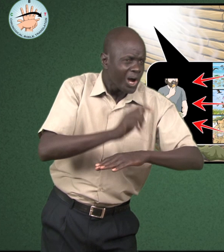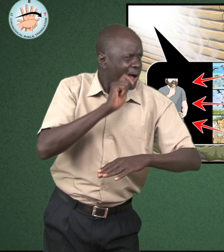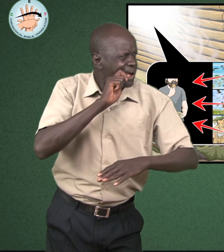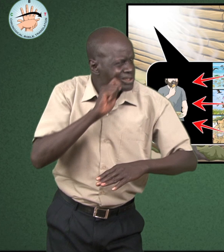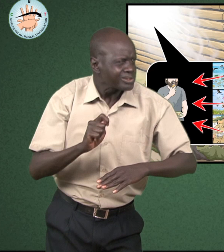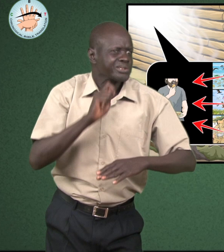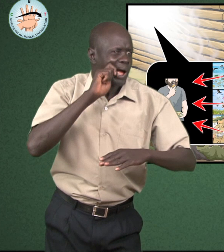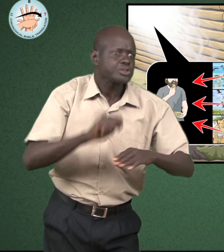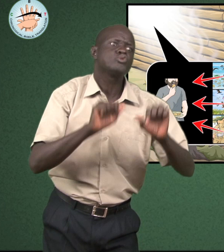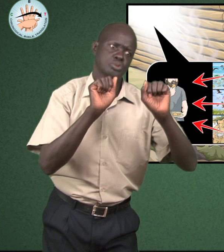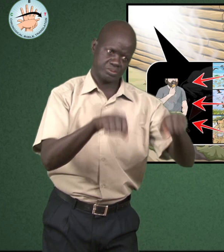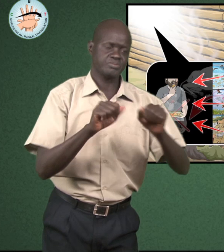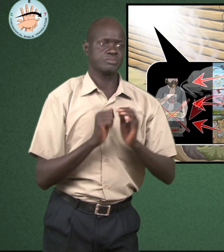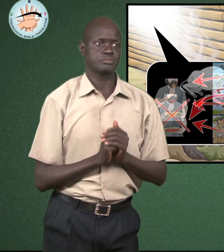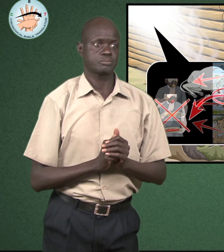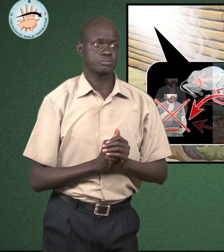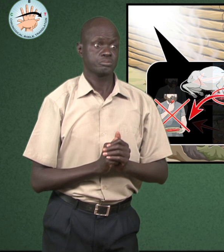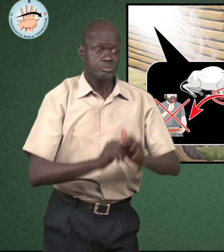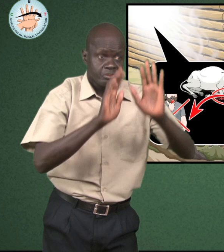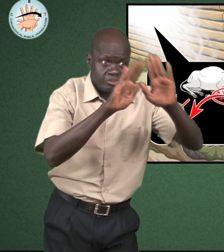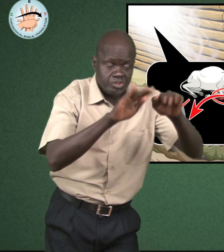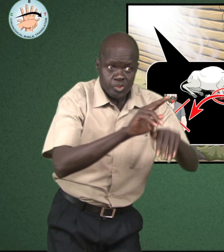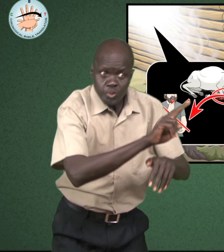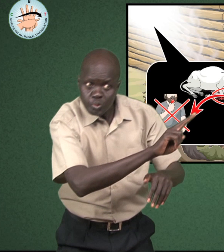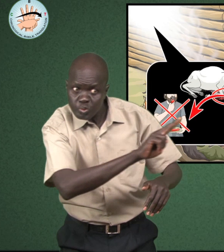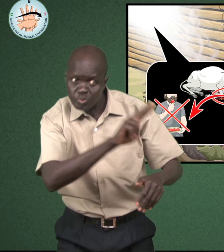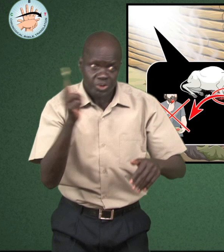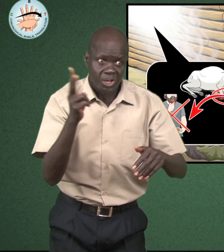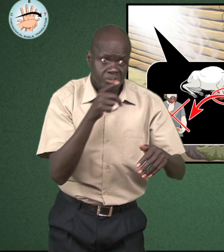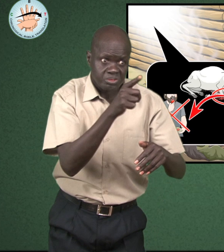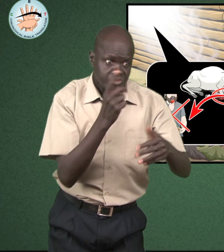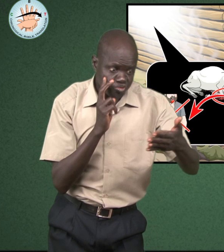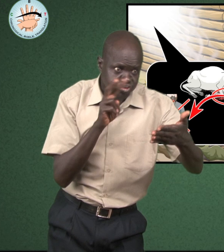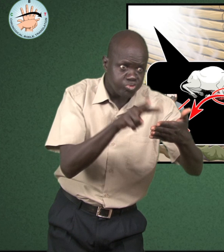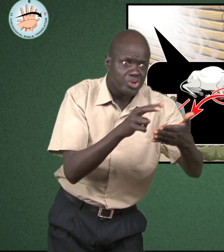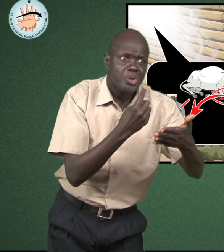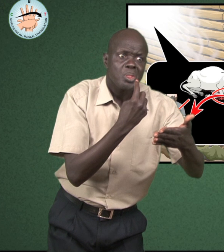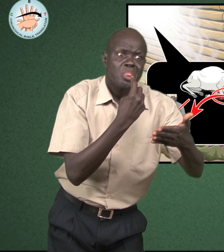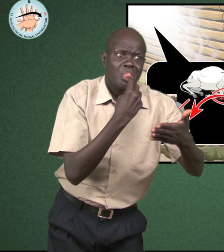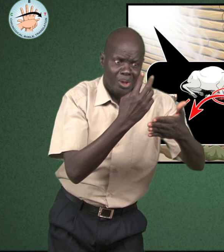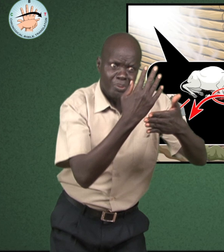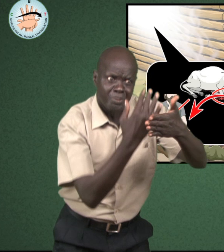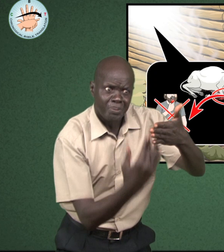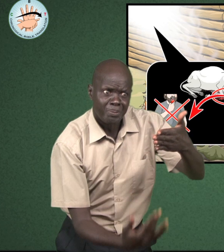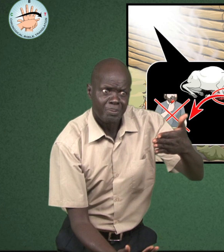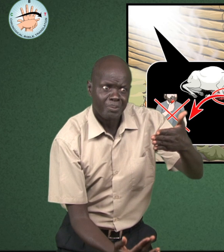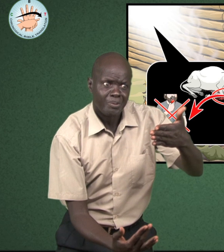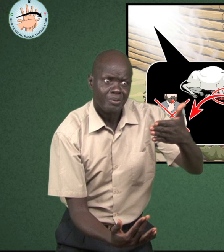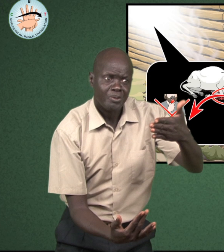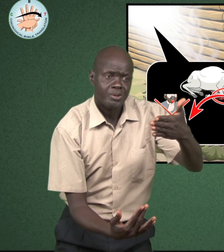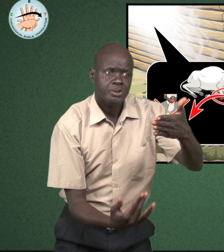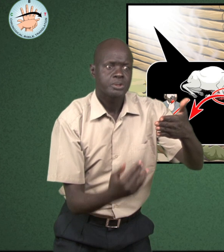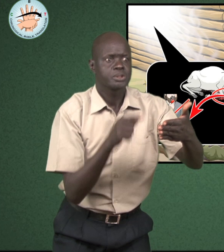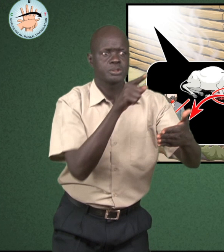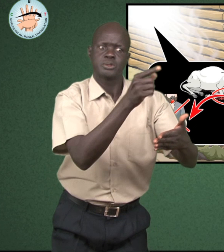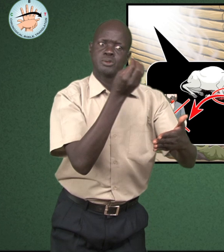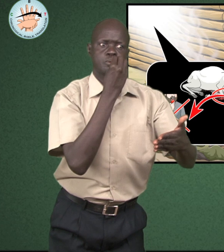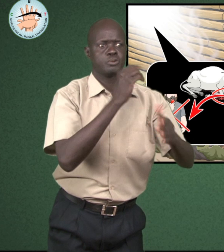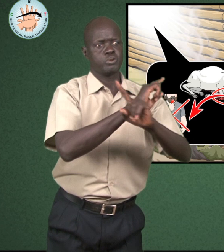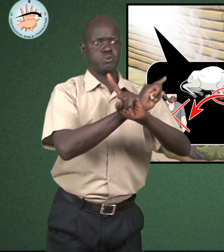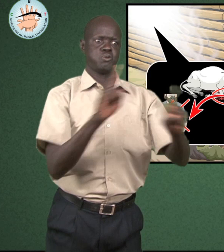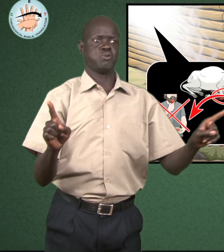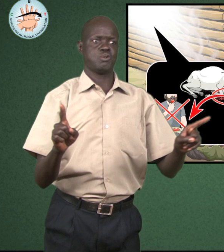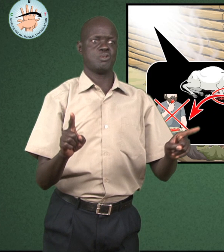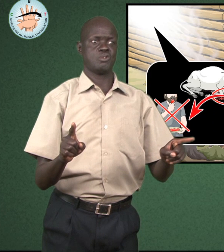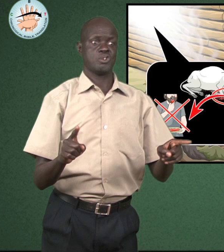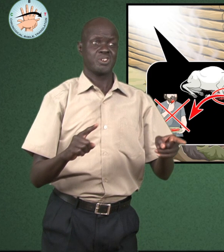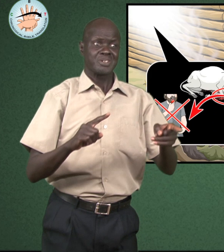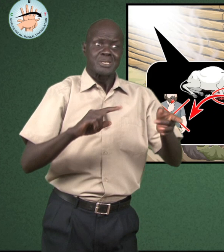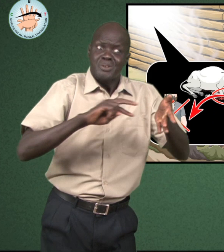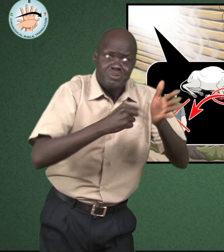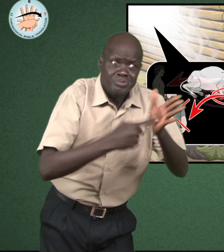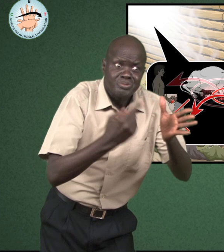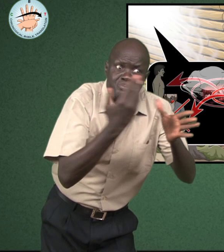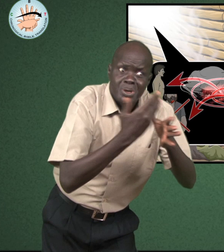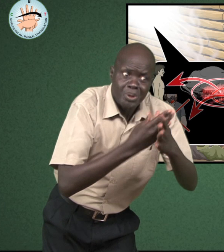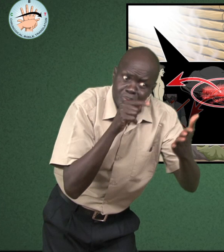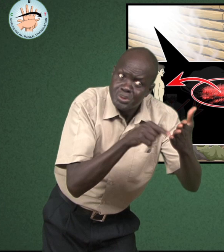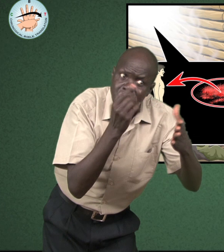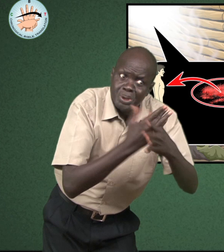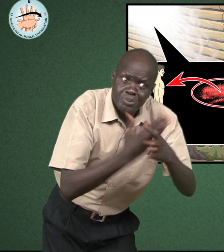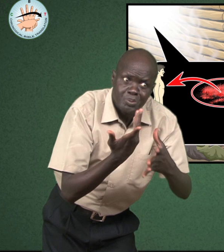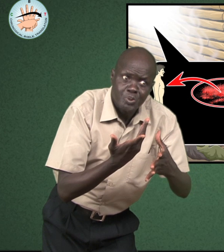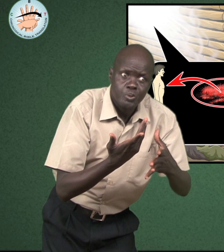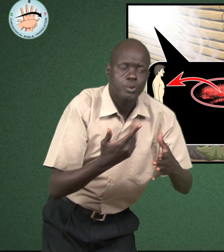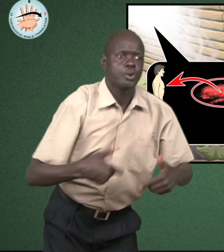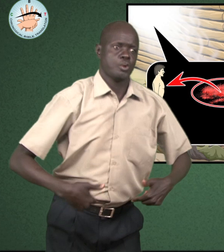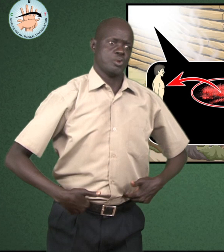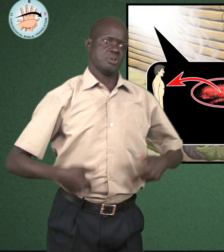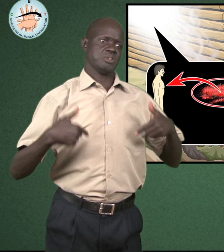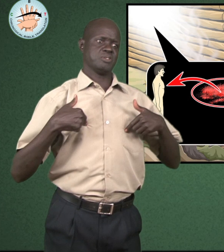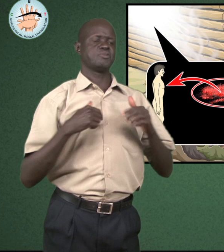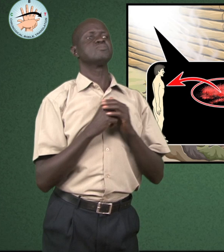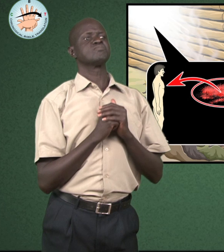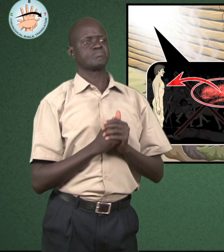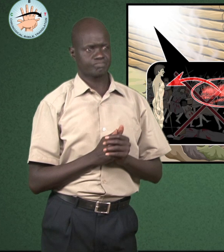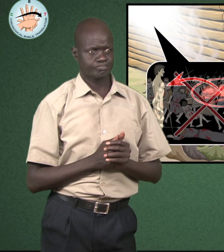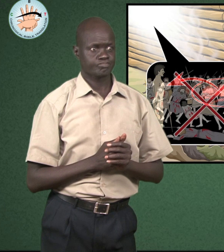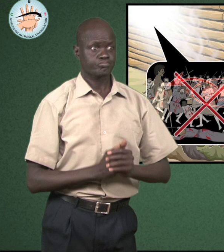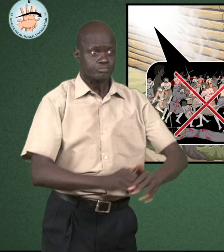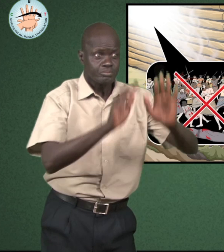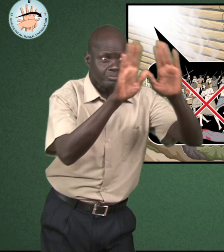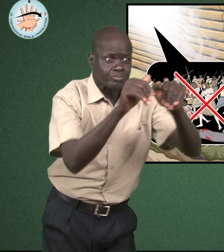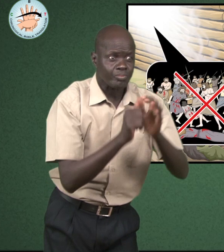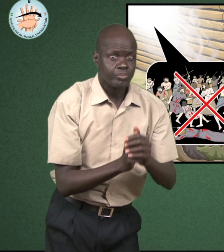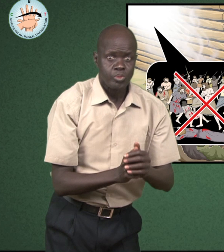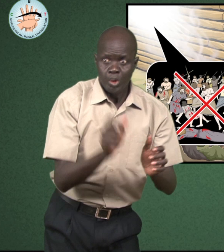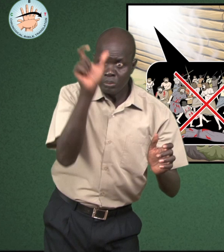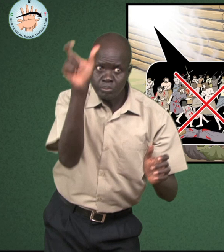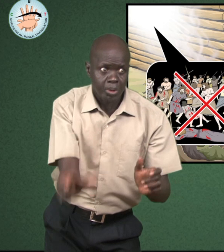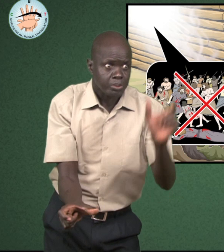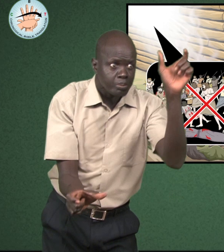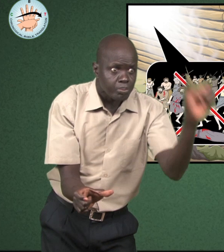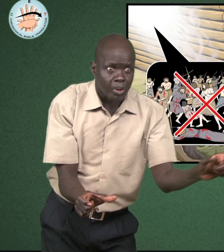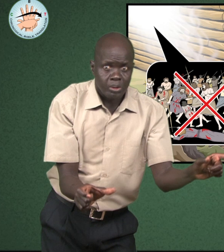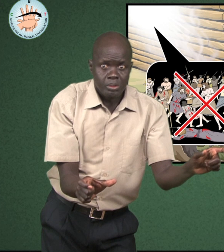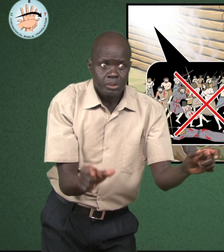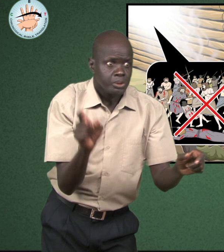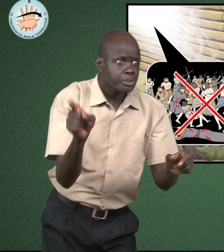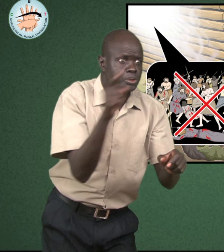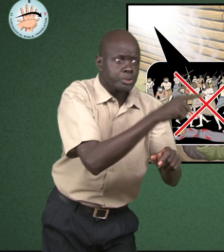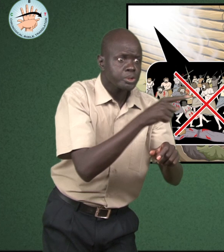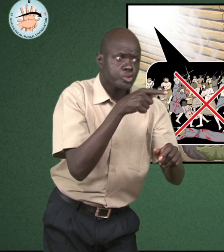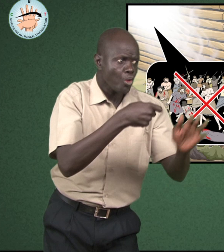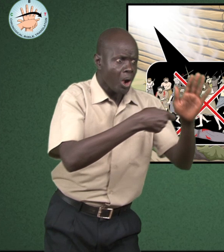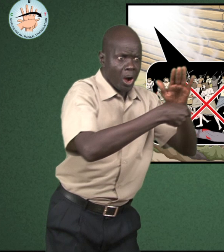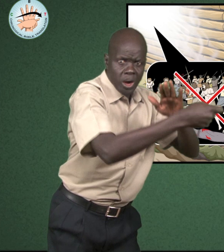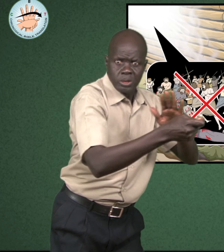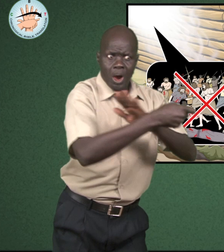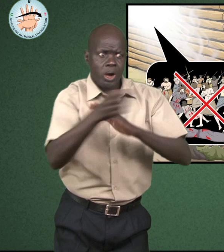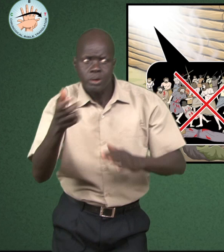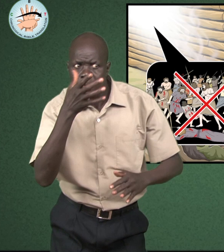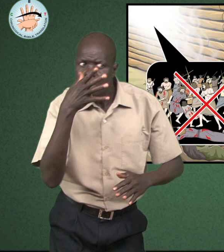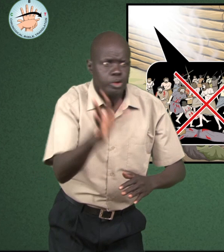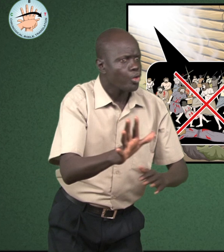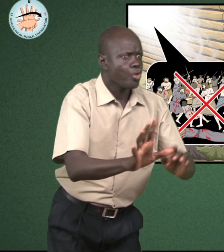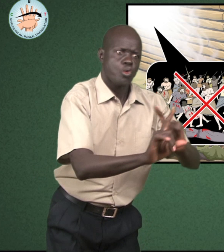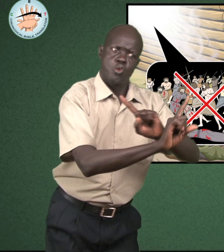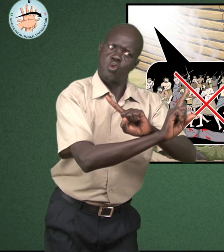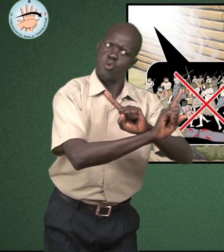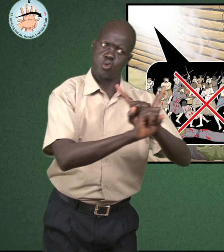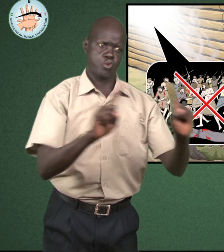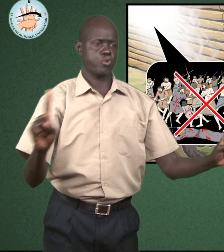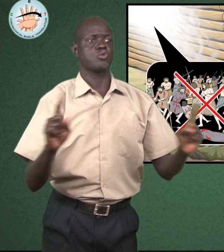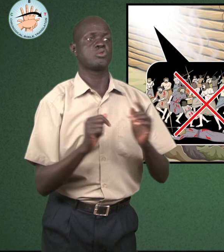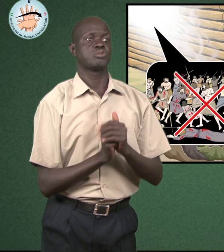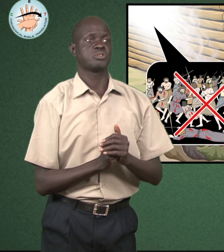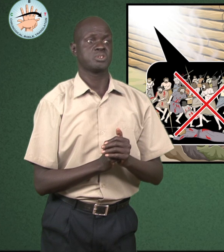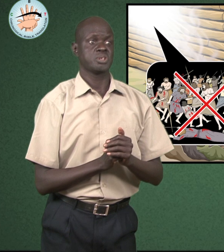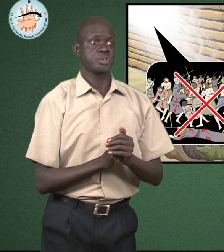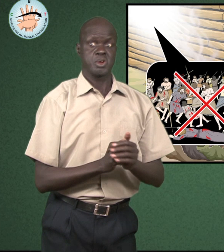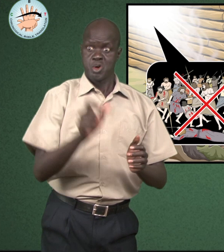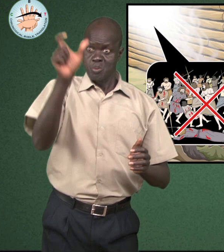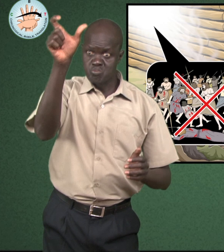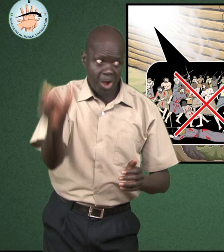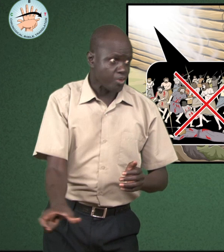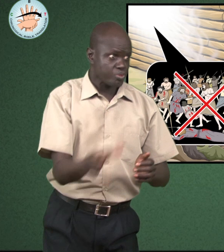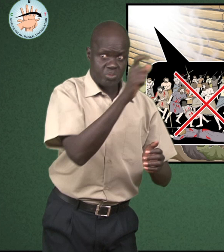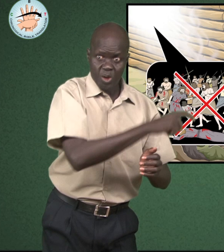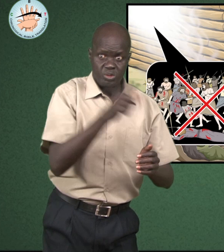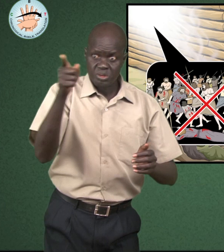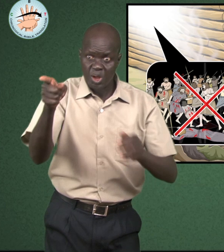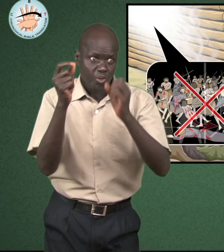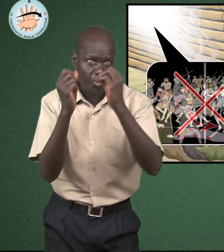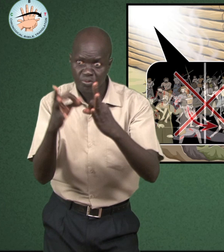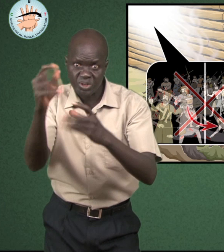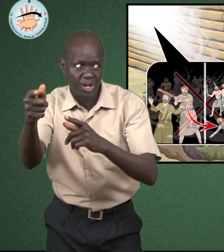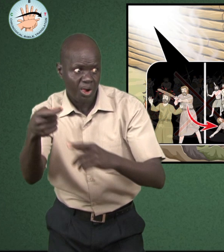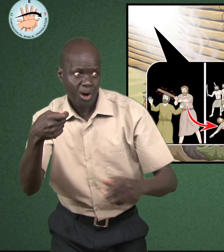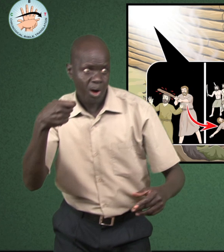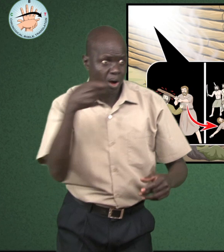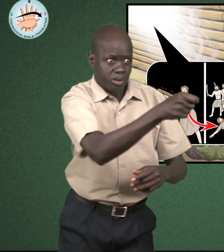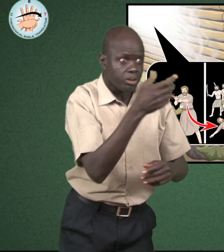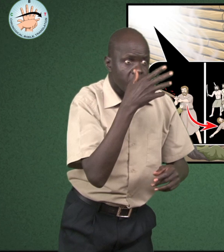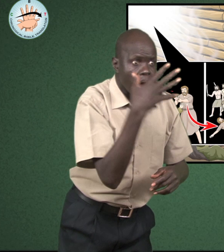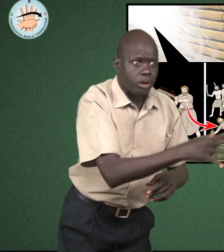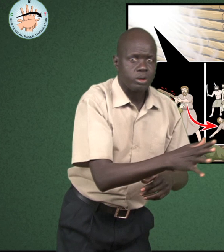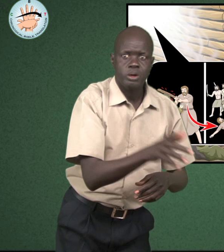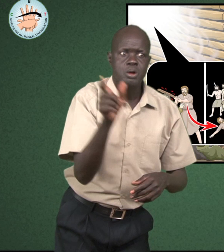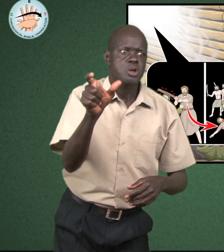But you must not eat meat with its lifeblood still in it. And surely I will require the life of any man or beast by whose hand your lifeblood is shed.